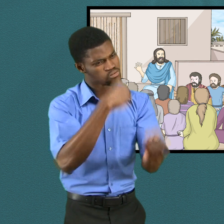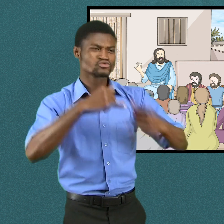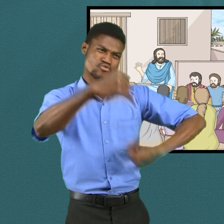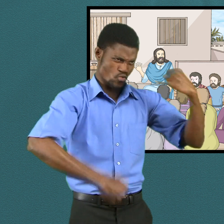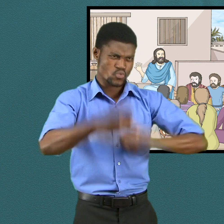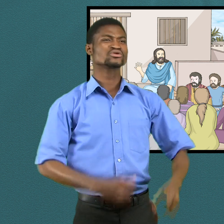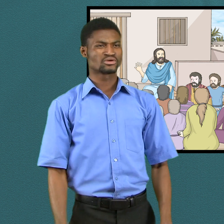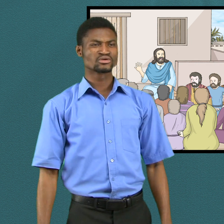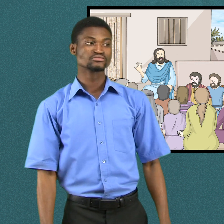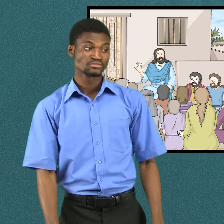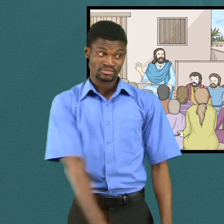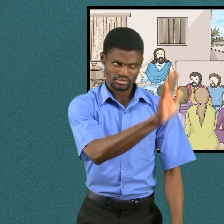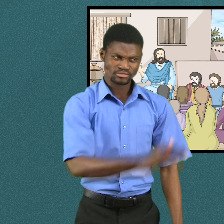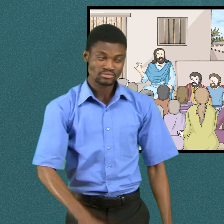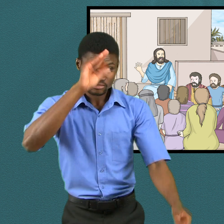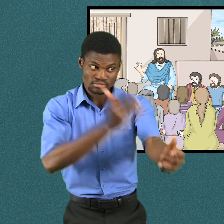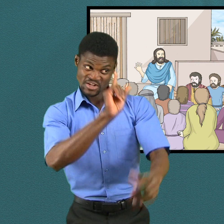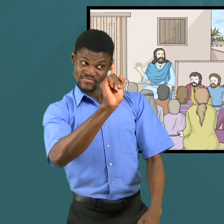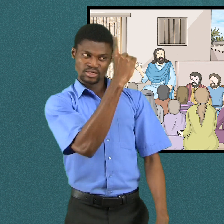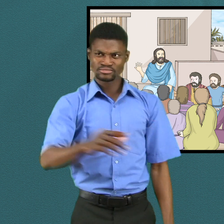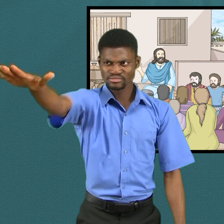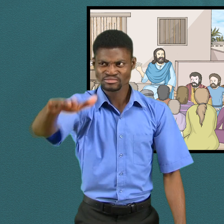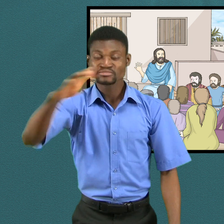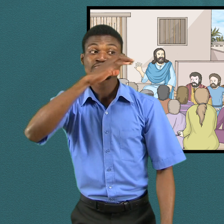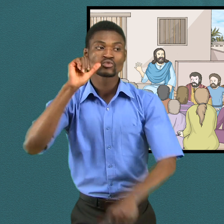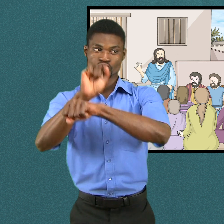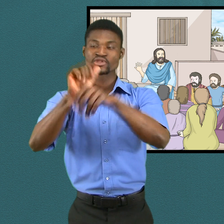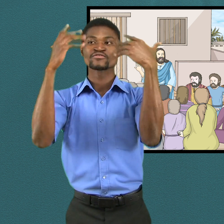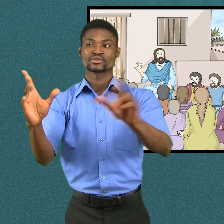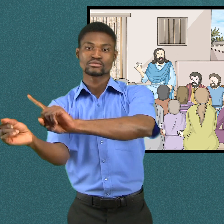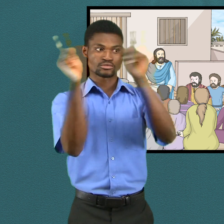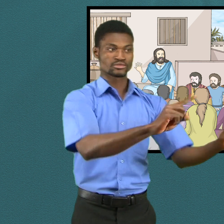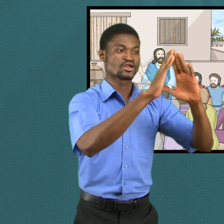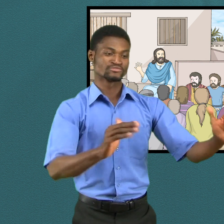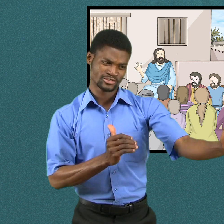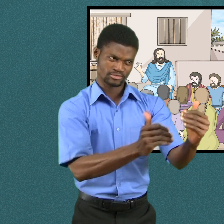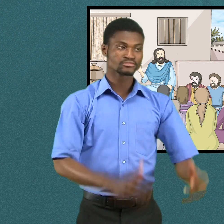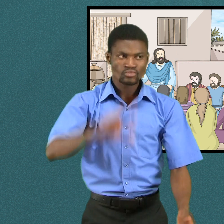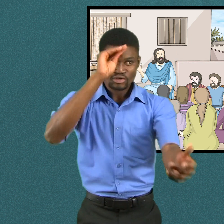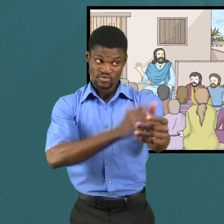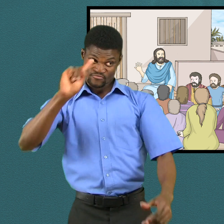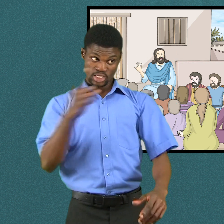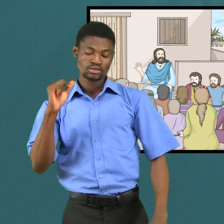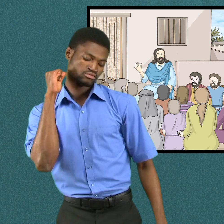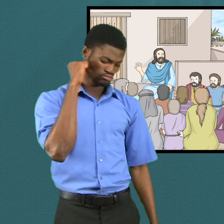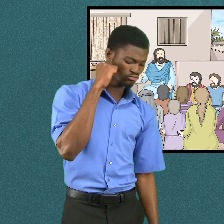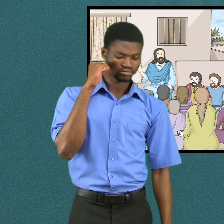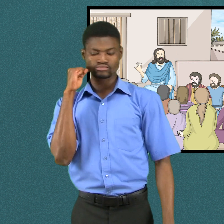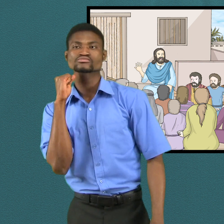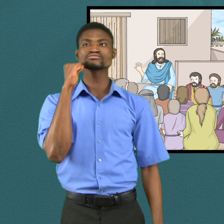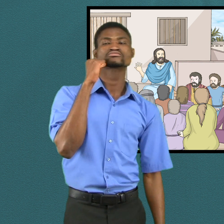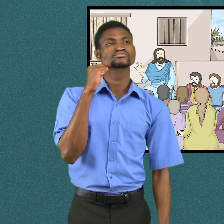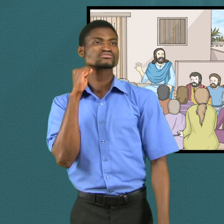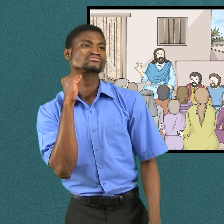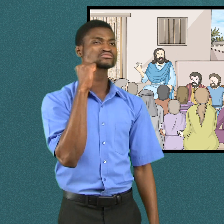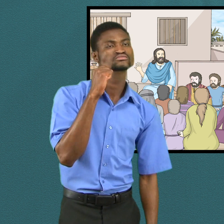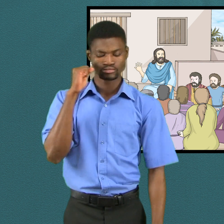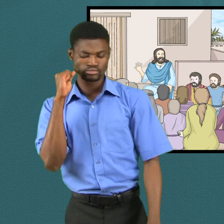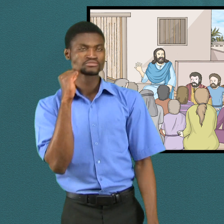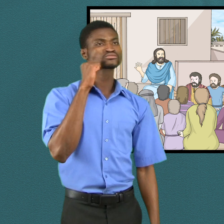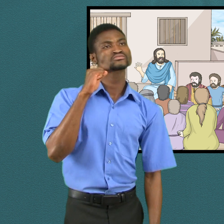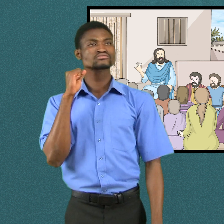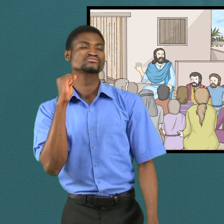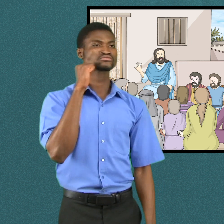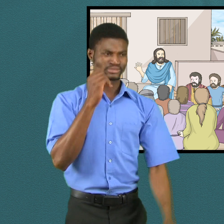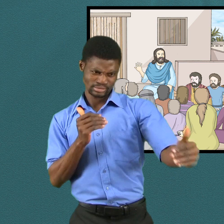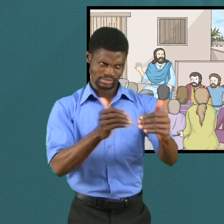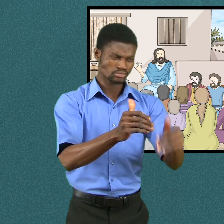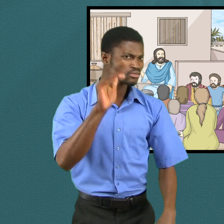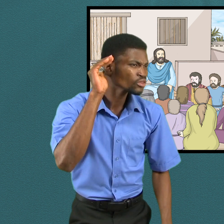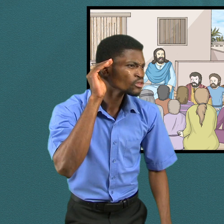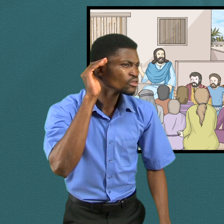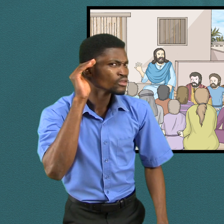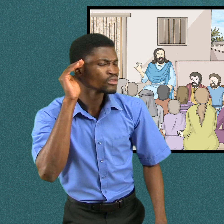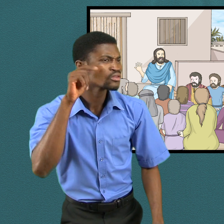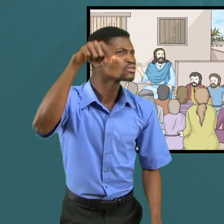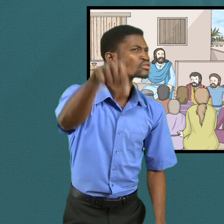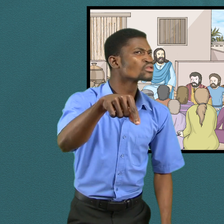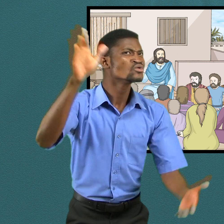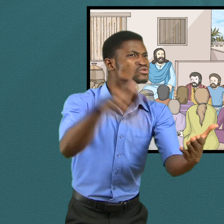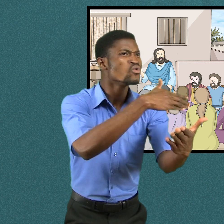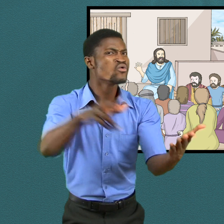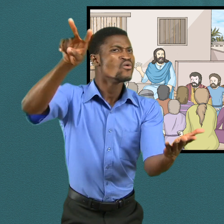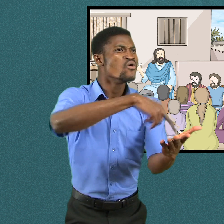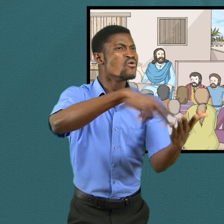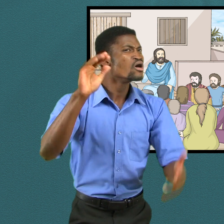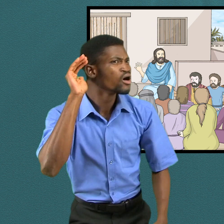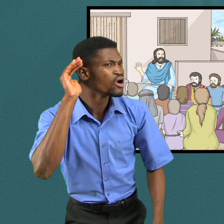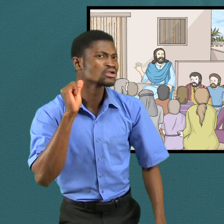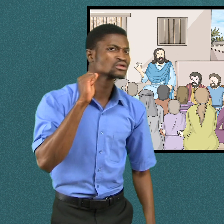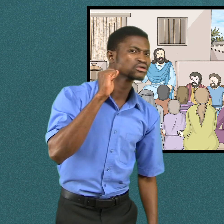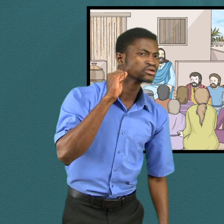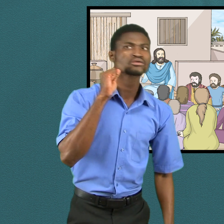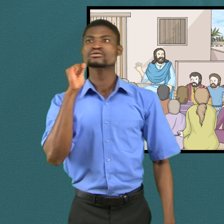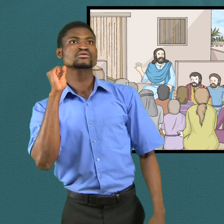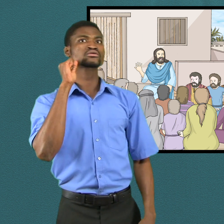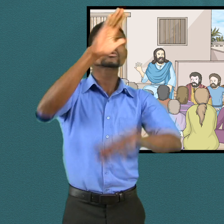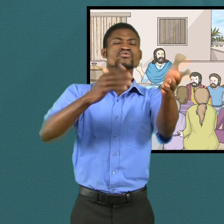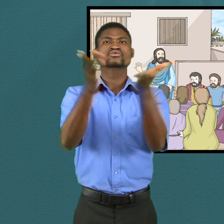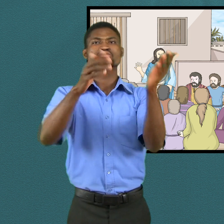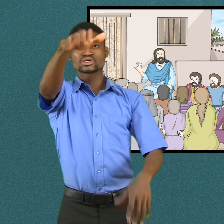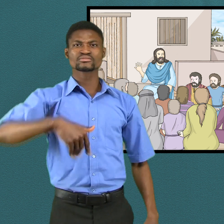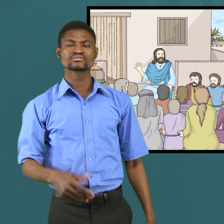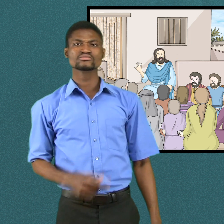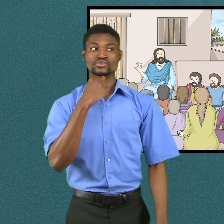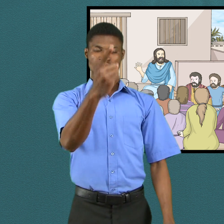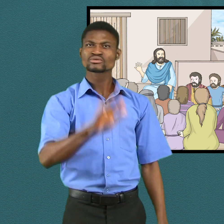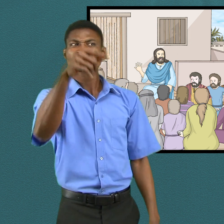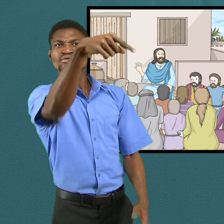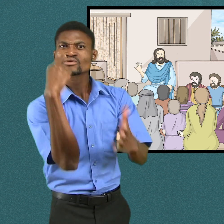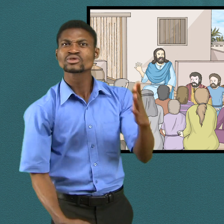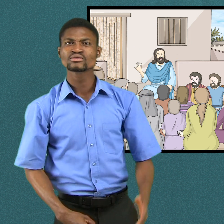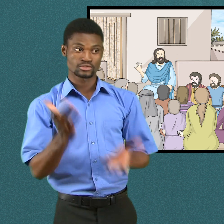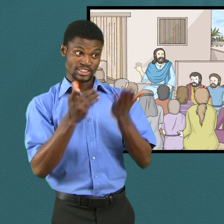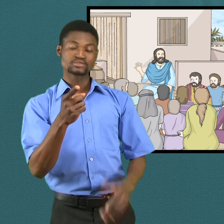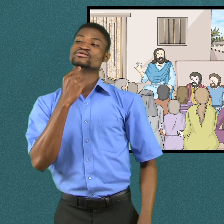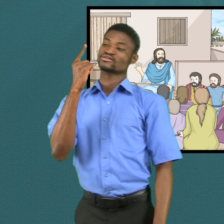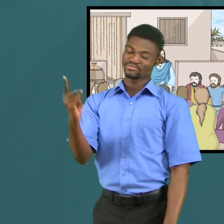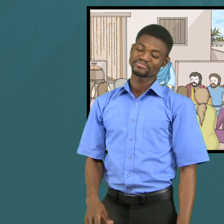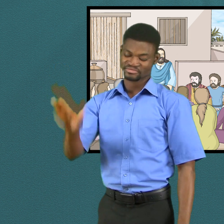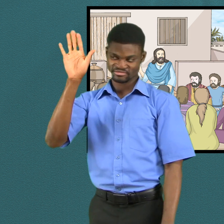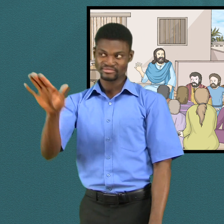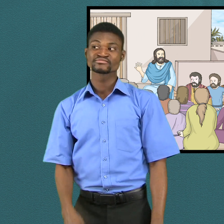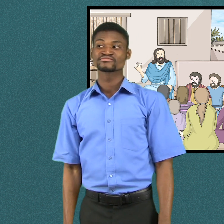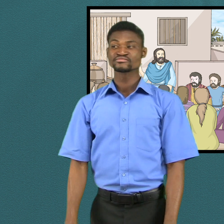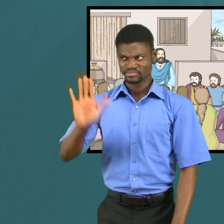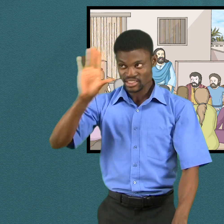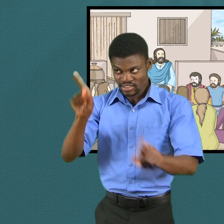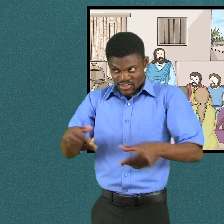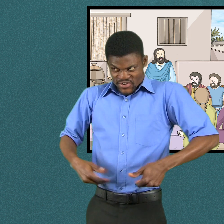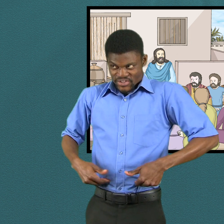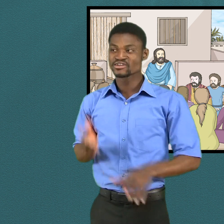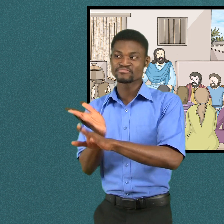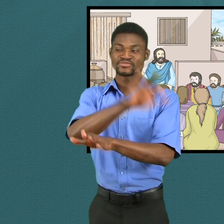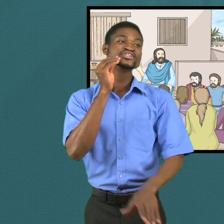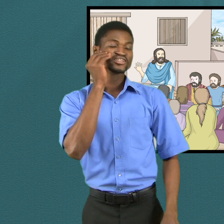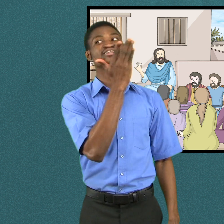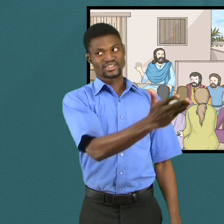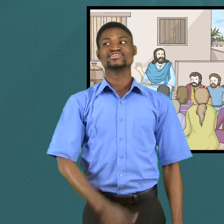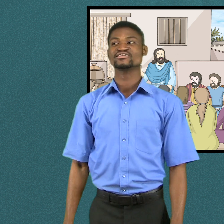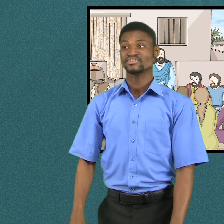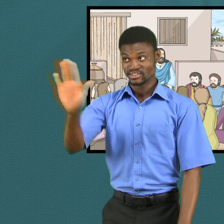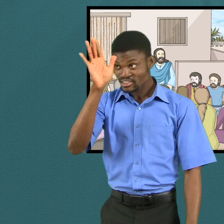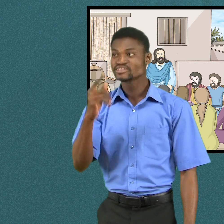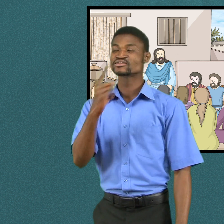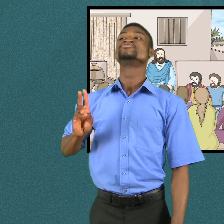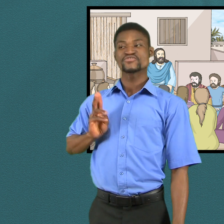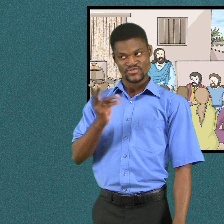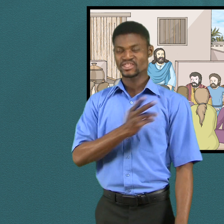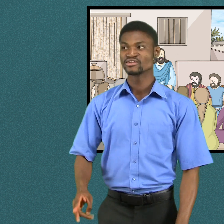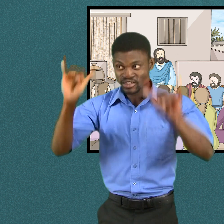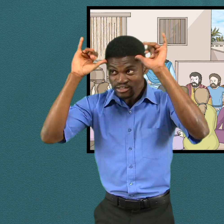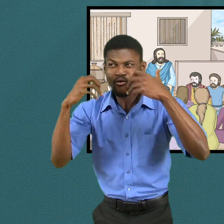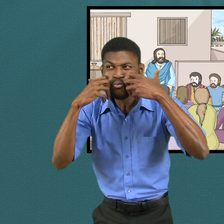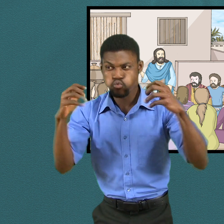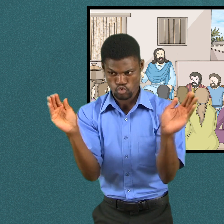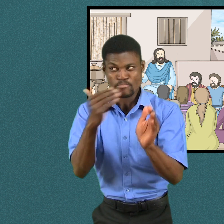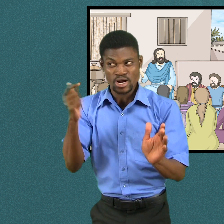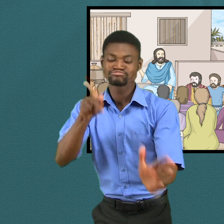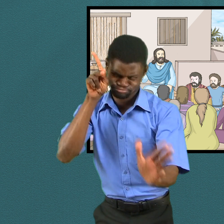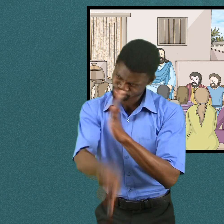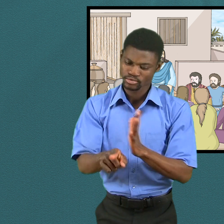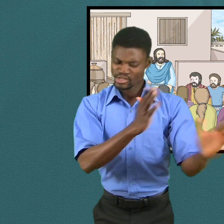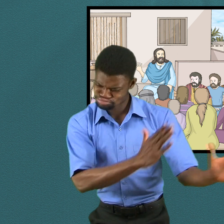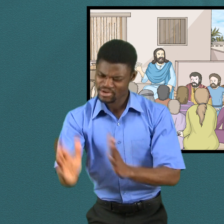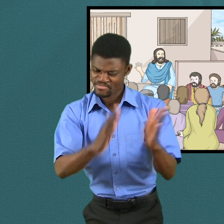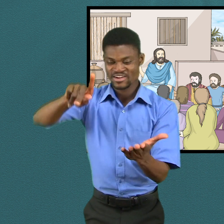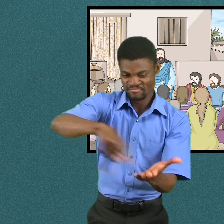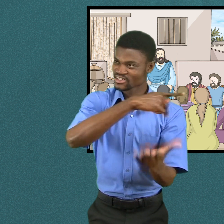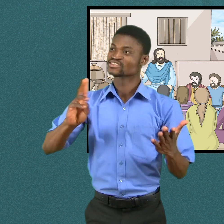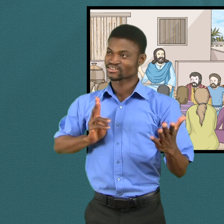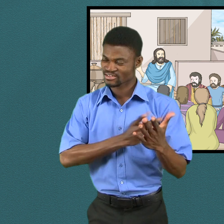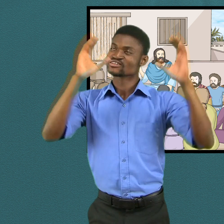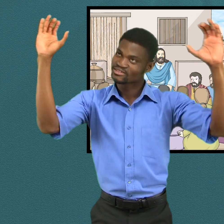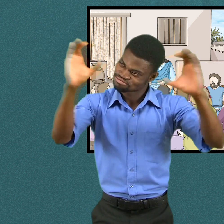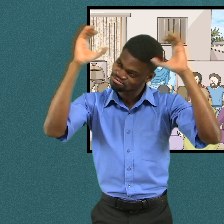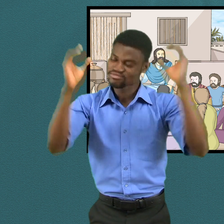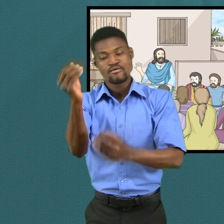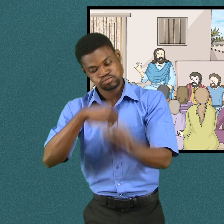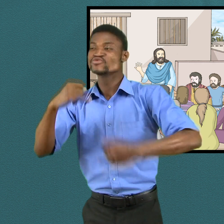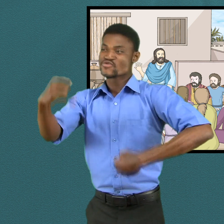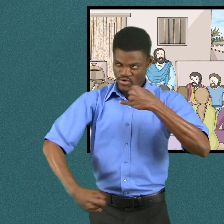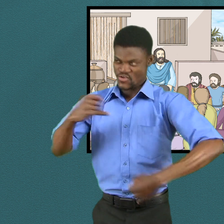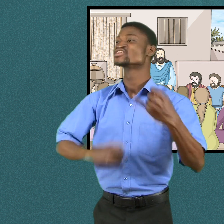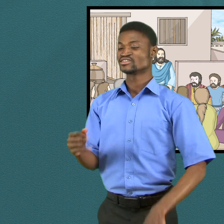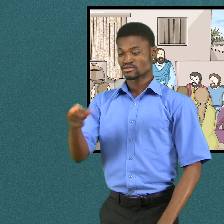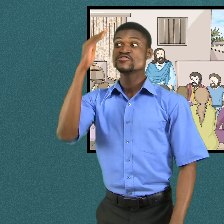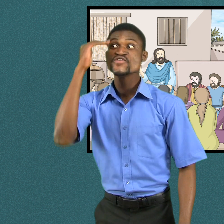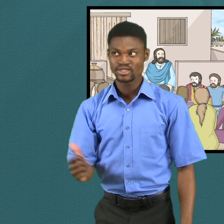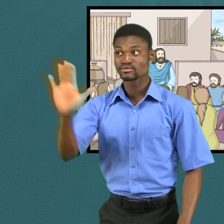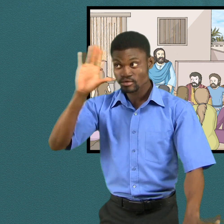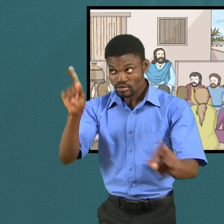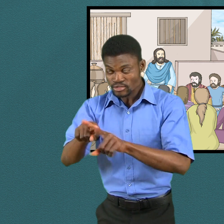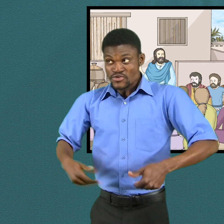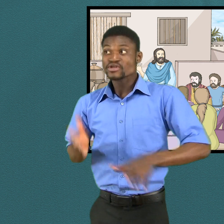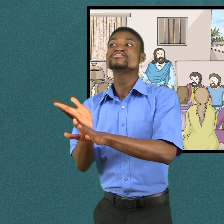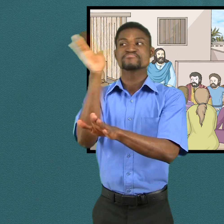So they began to celebrate. Meanwhile the older son was in the field, and as he approached the house, he heard music and dancing. So he called one of the servants and asked what was going on.